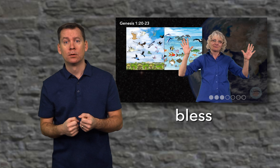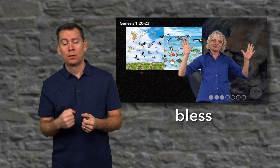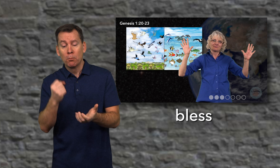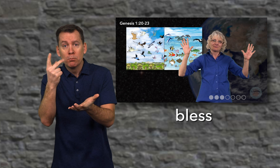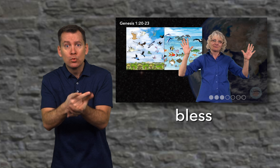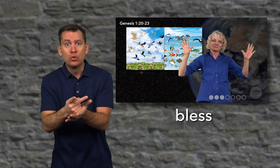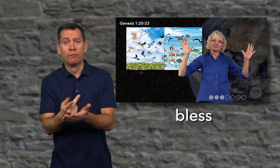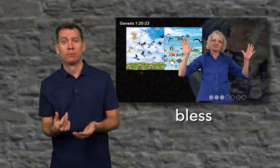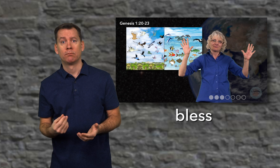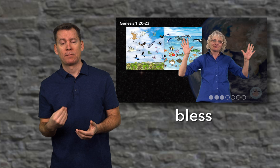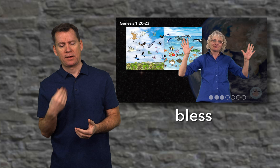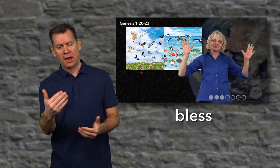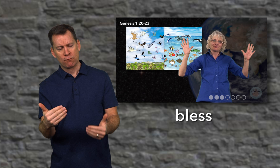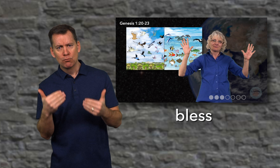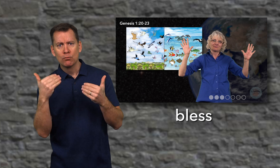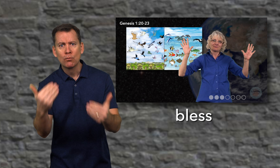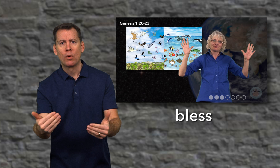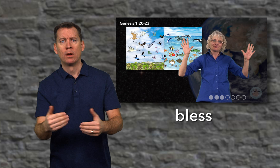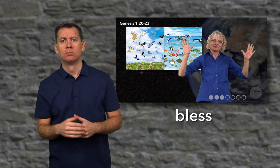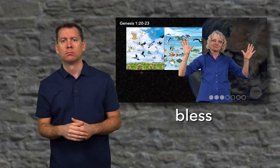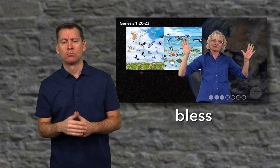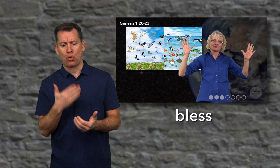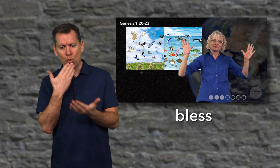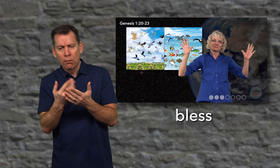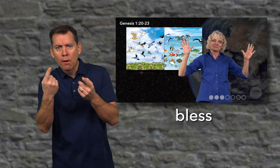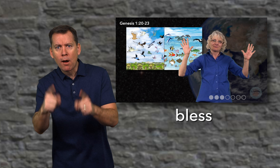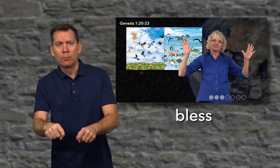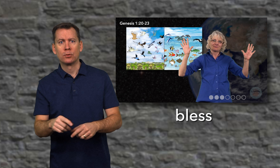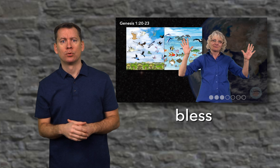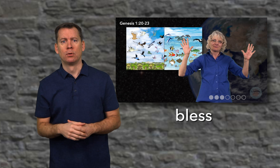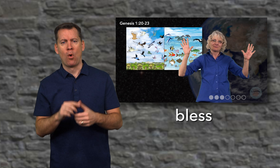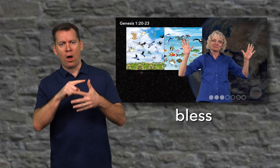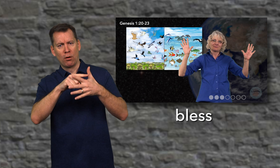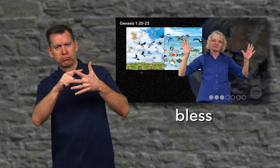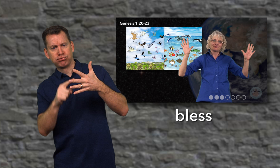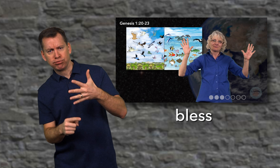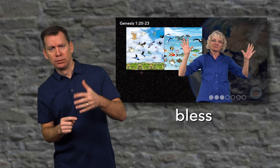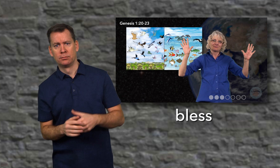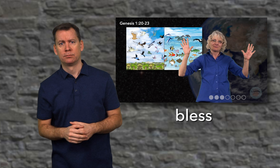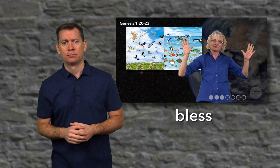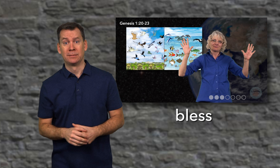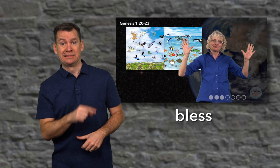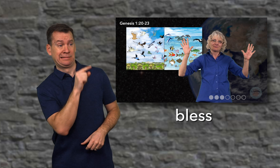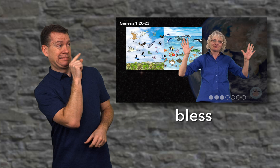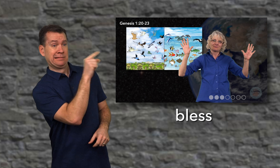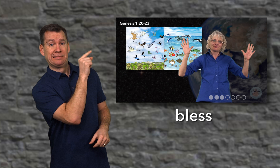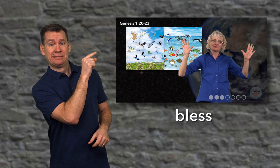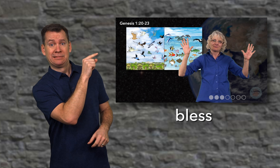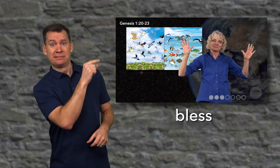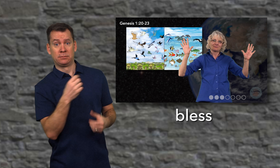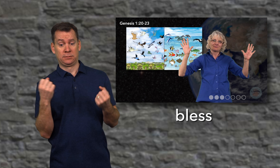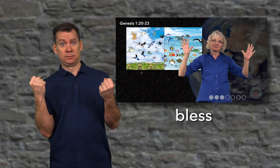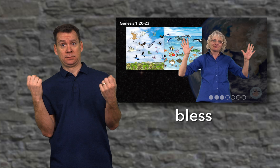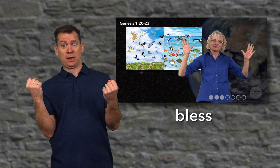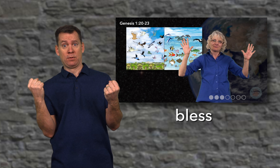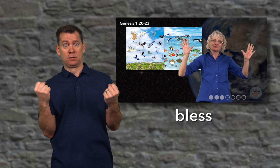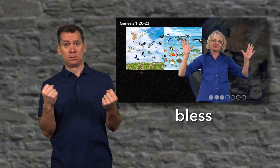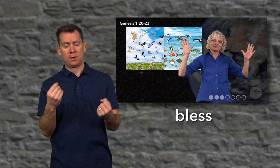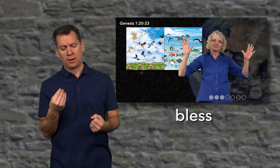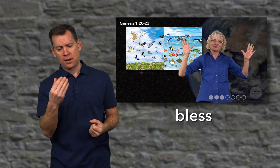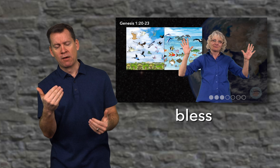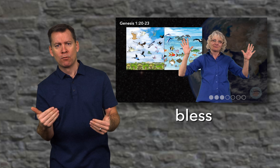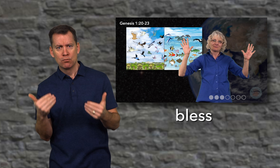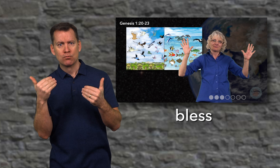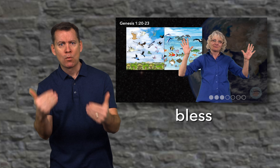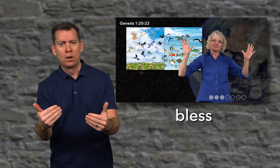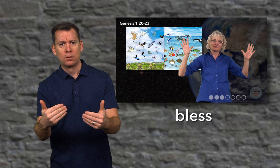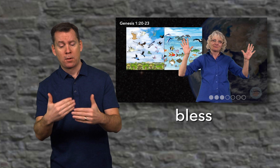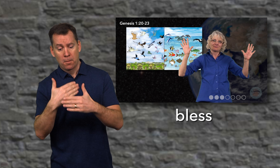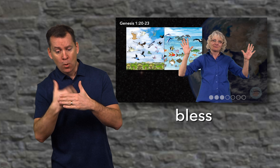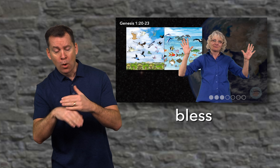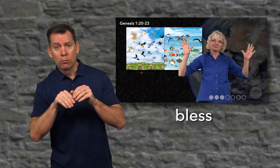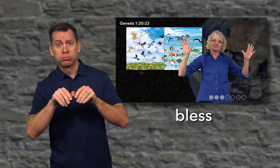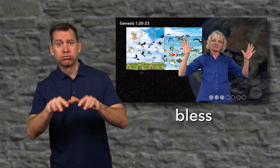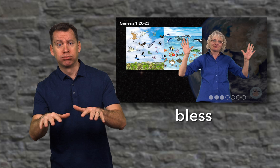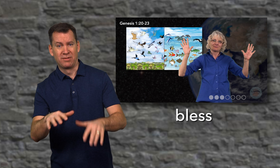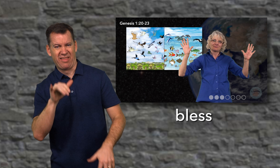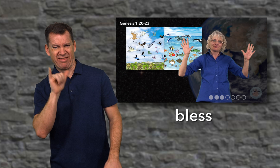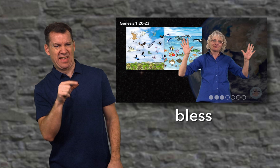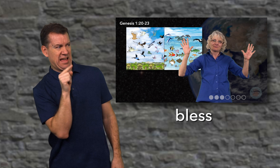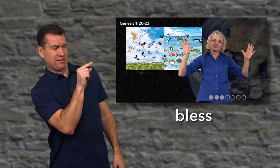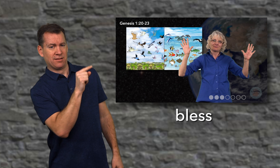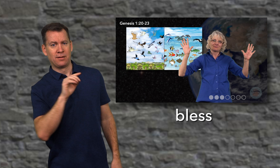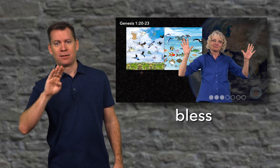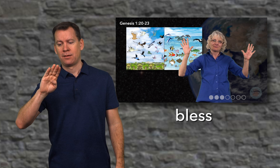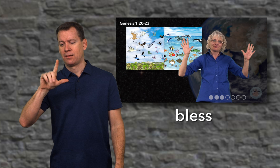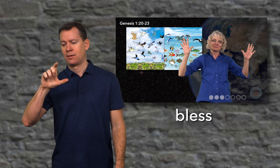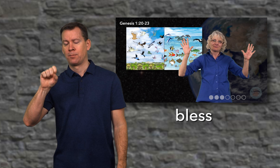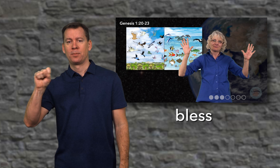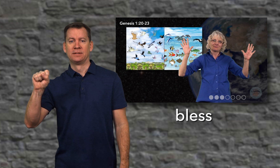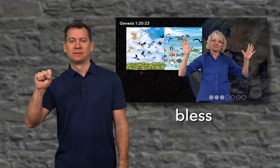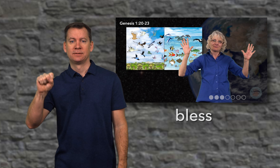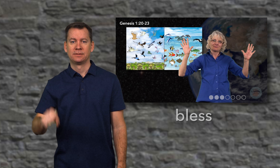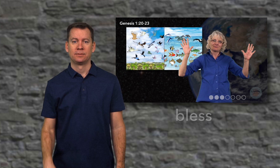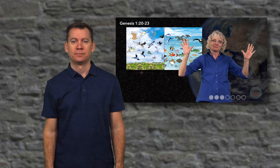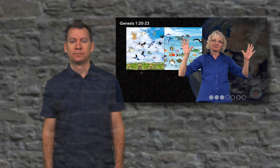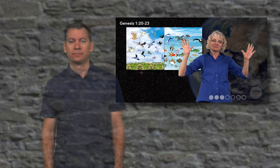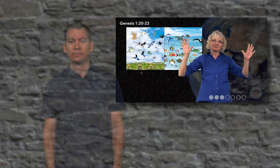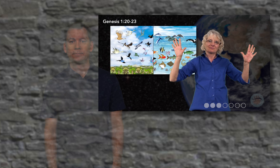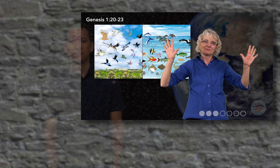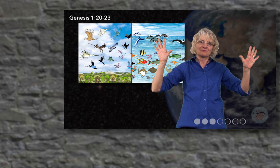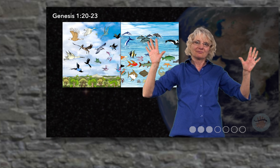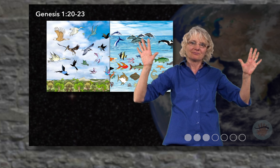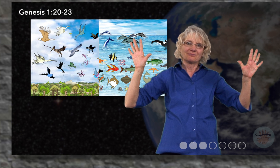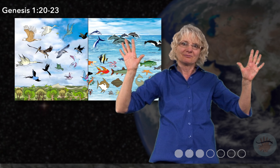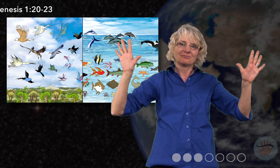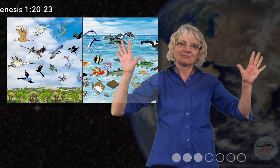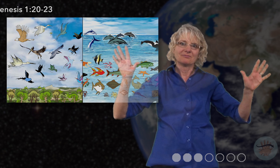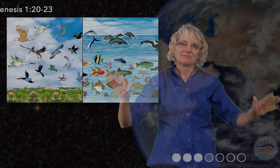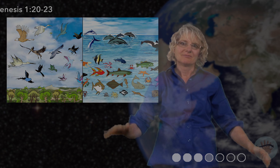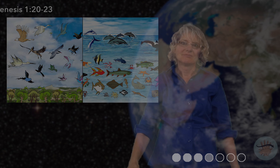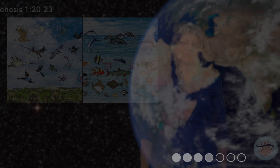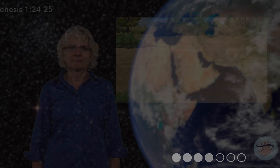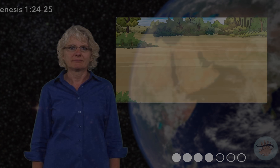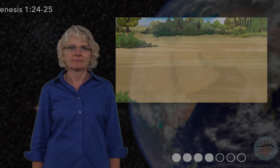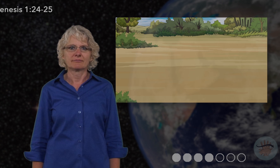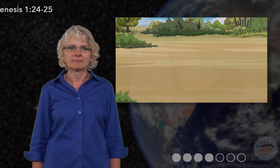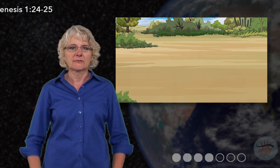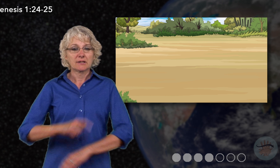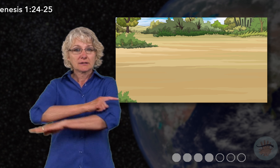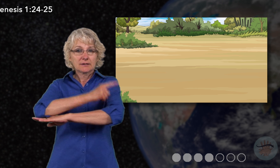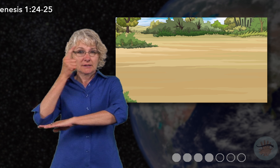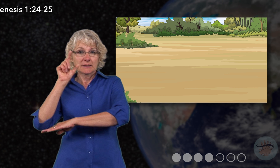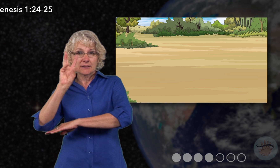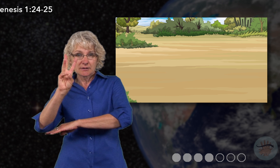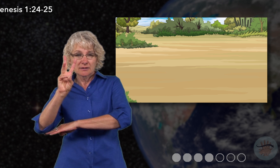And there was evening, and there was morning—the fifth day.